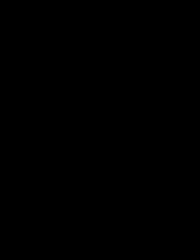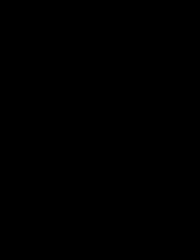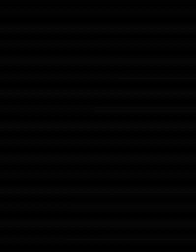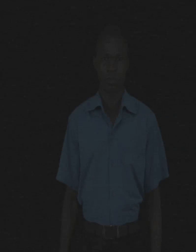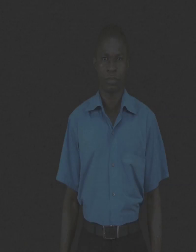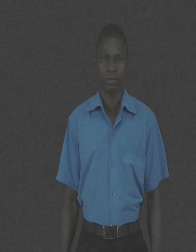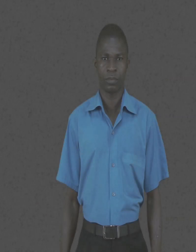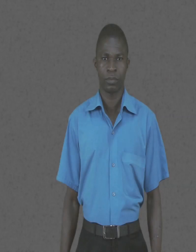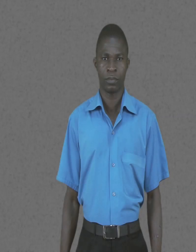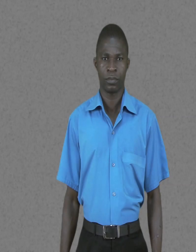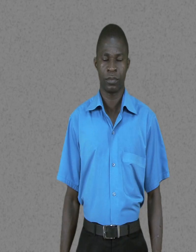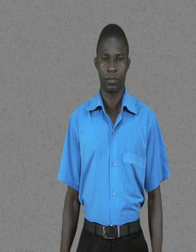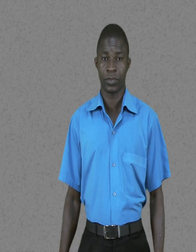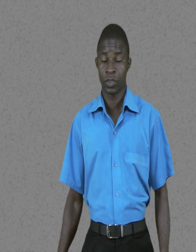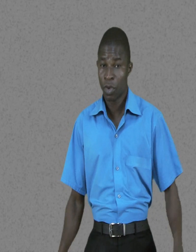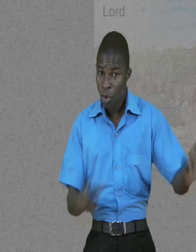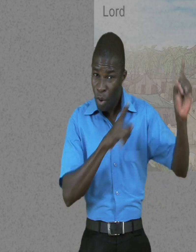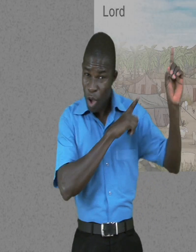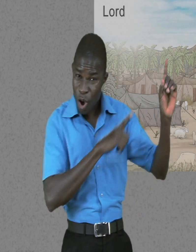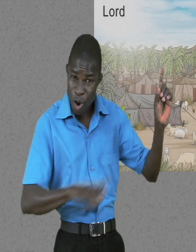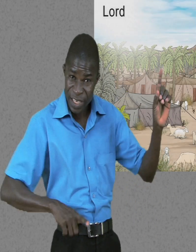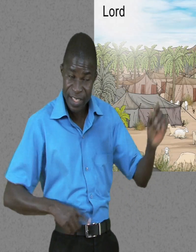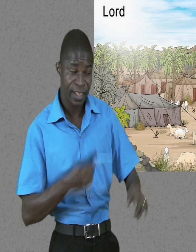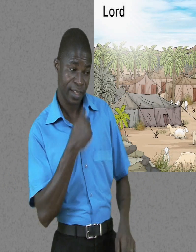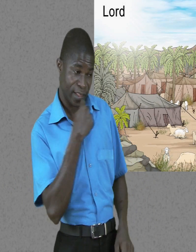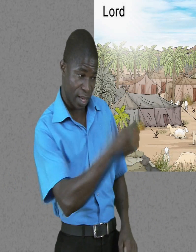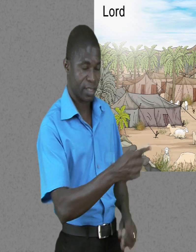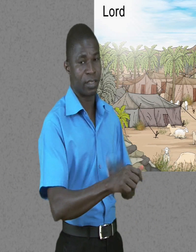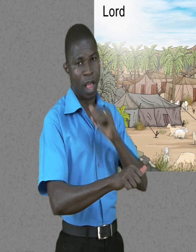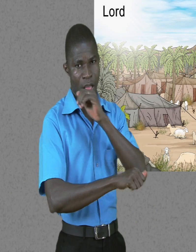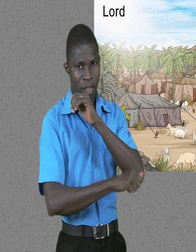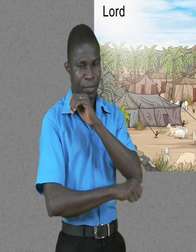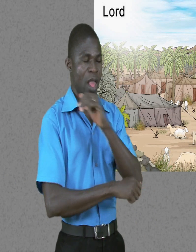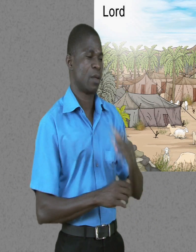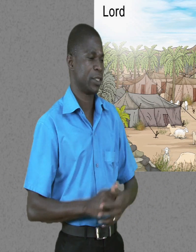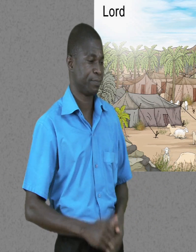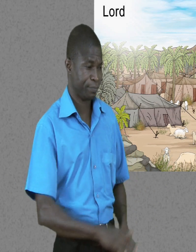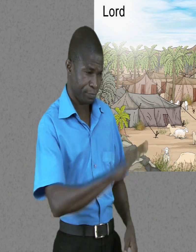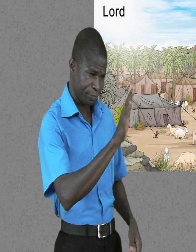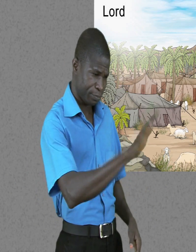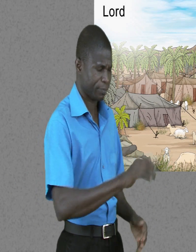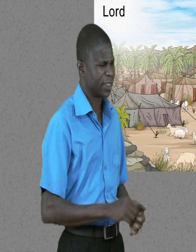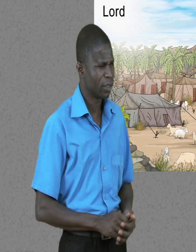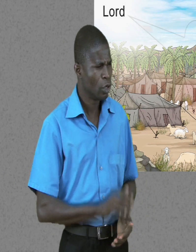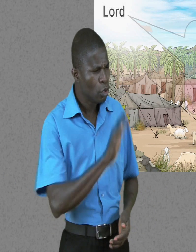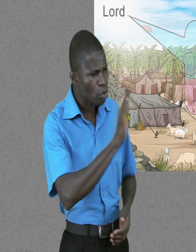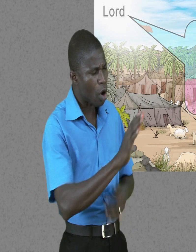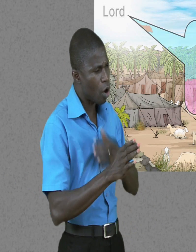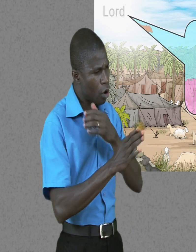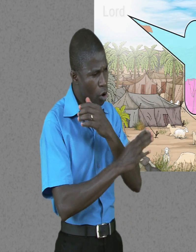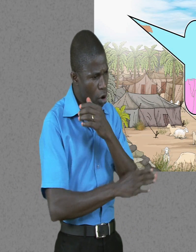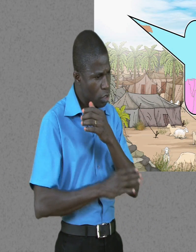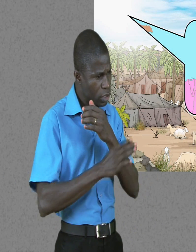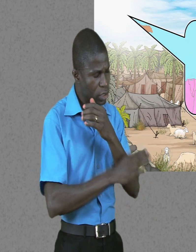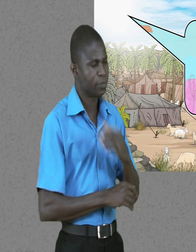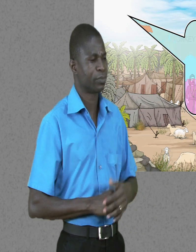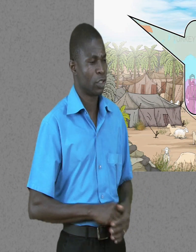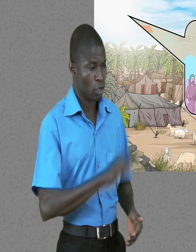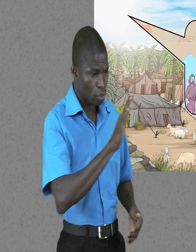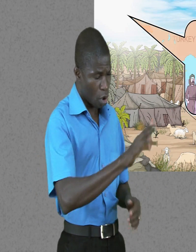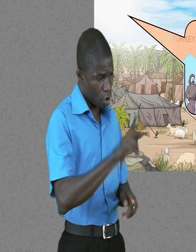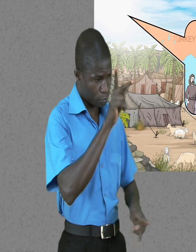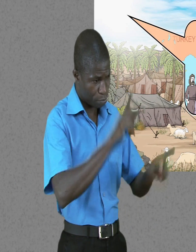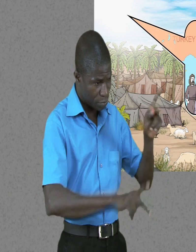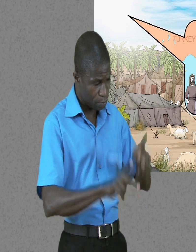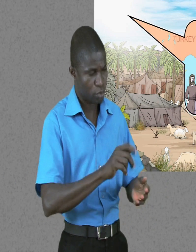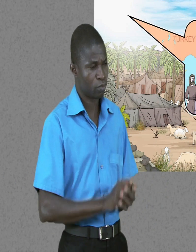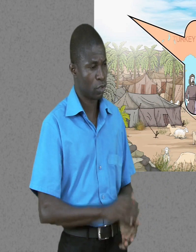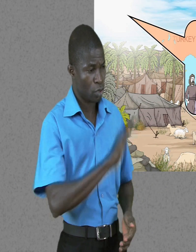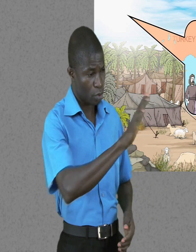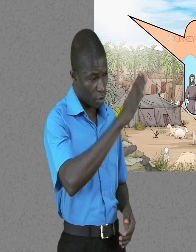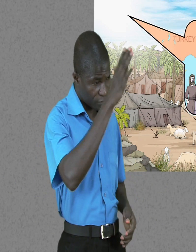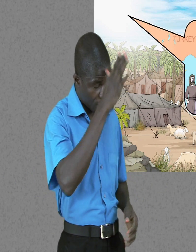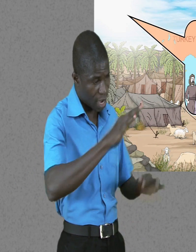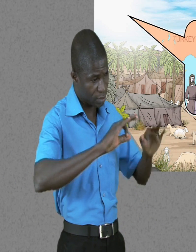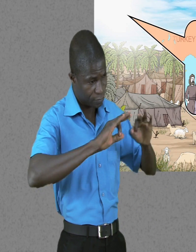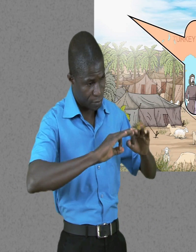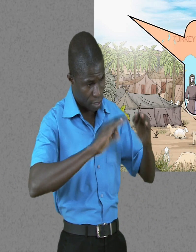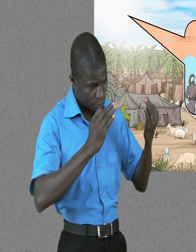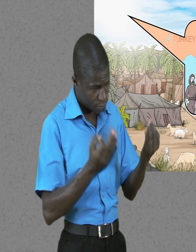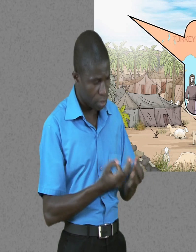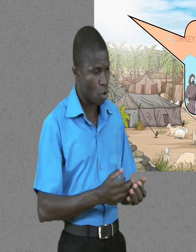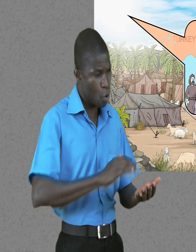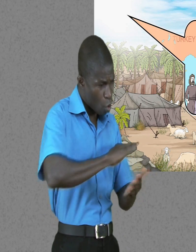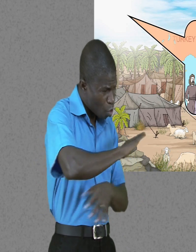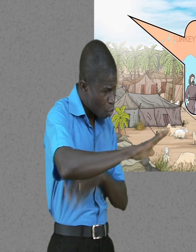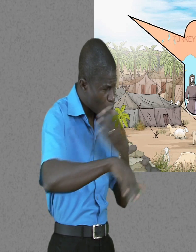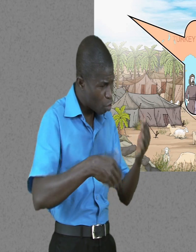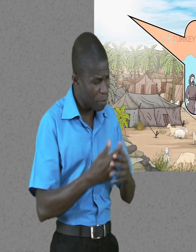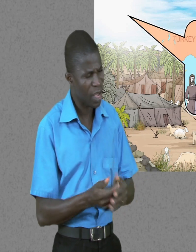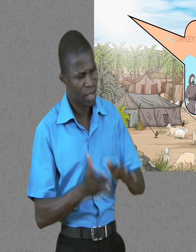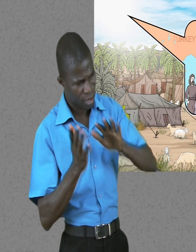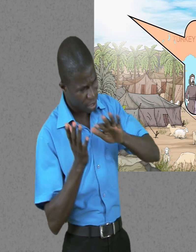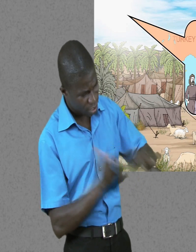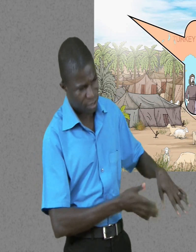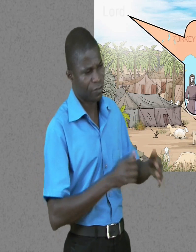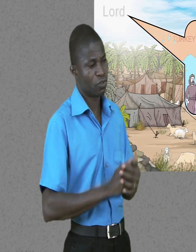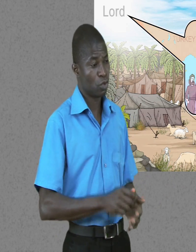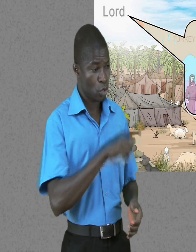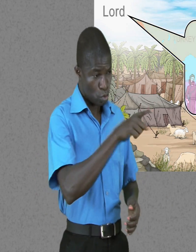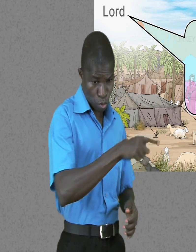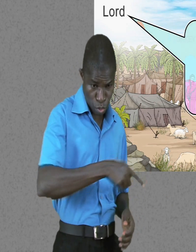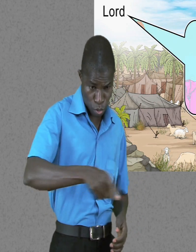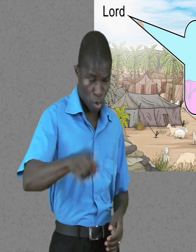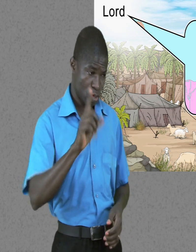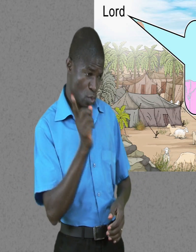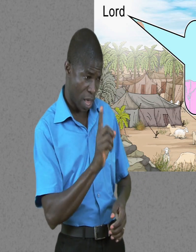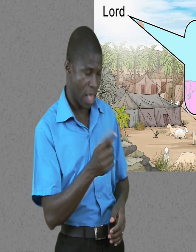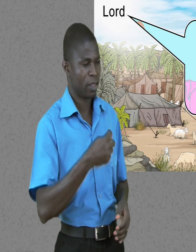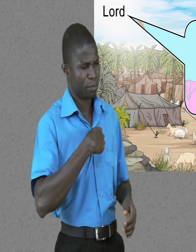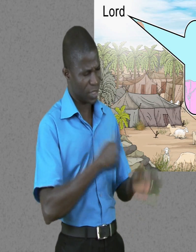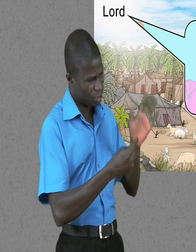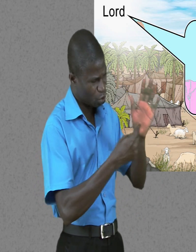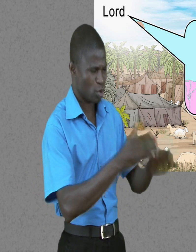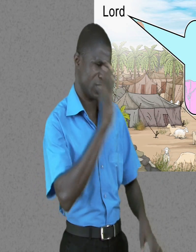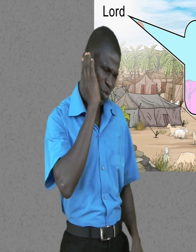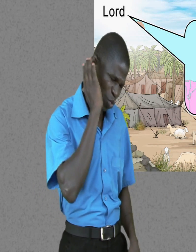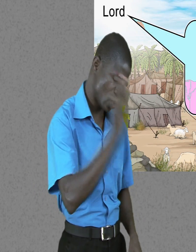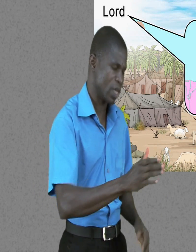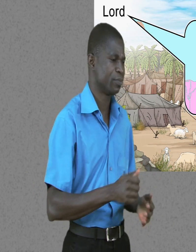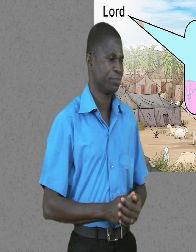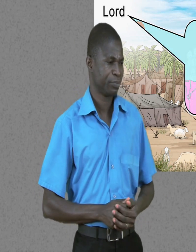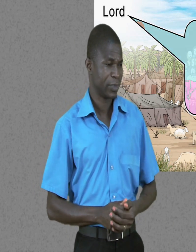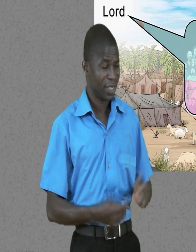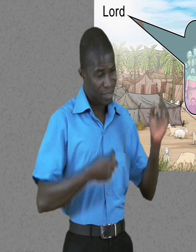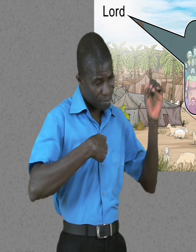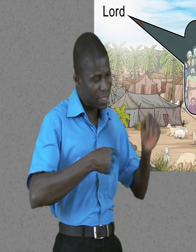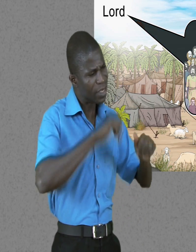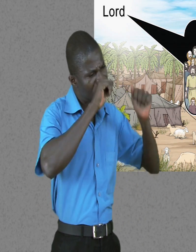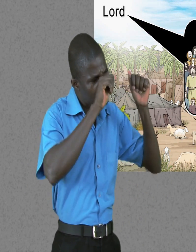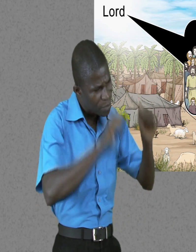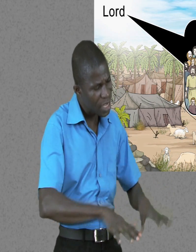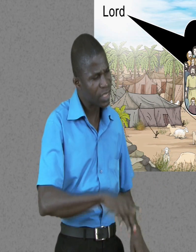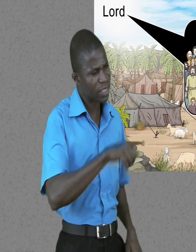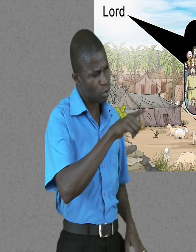Then the LORD said to Abram, “Leave your country, your kindred, and your father’s household, and go to the land I will show you.